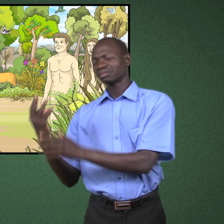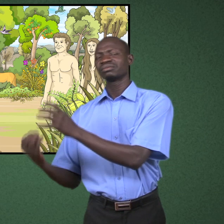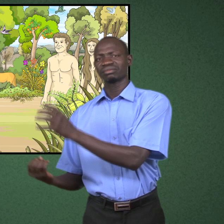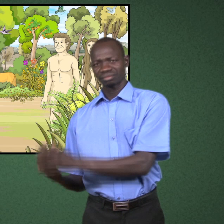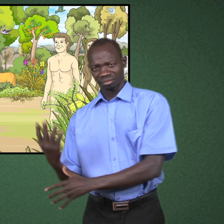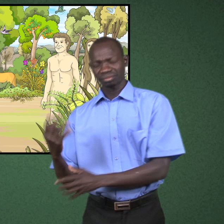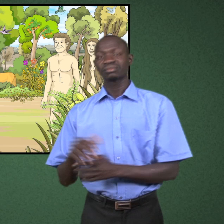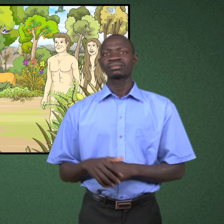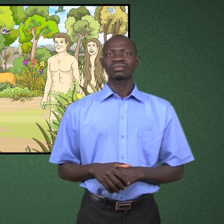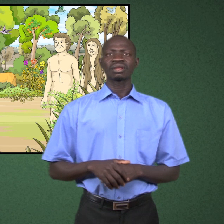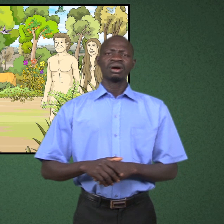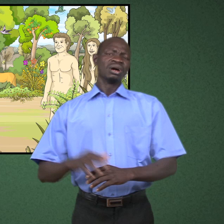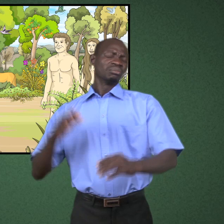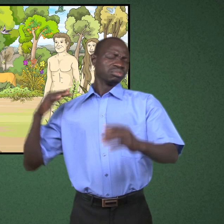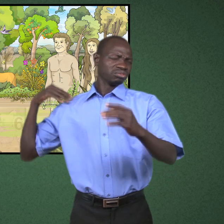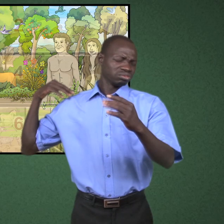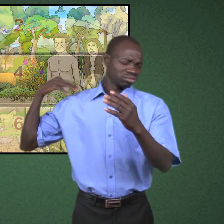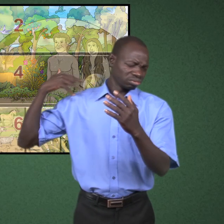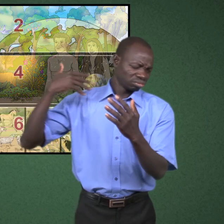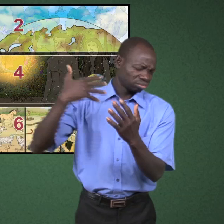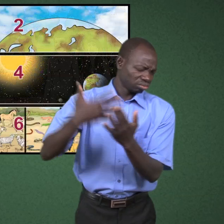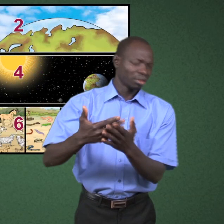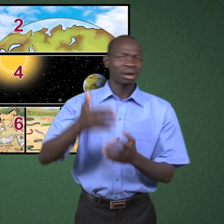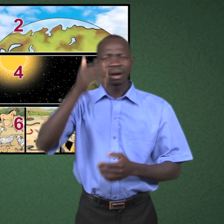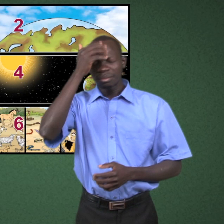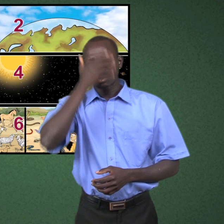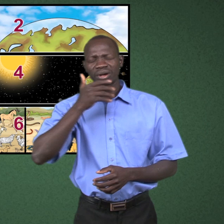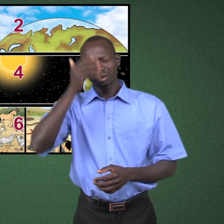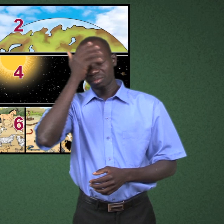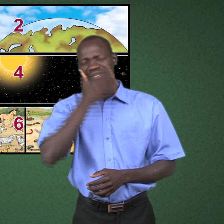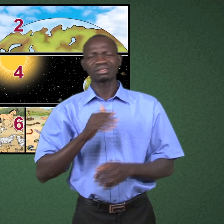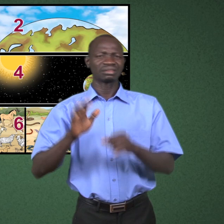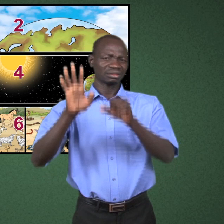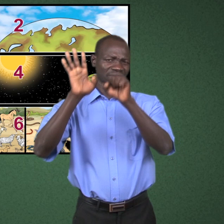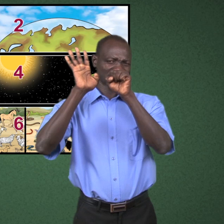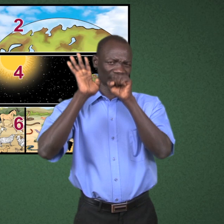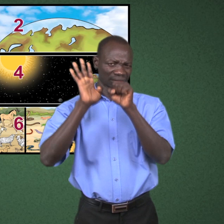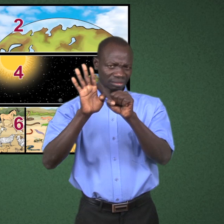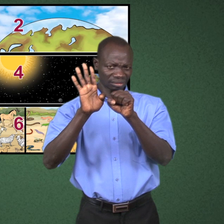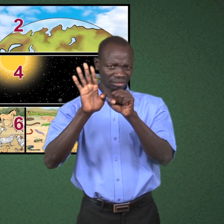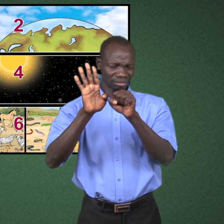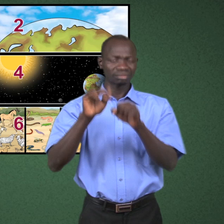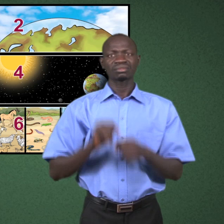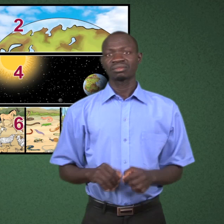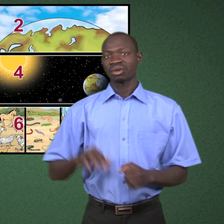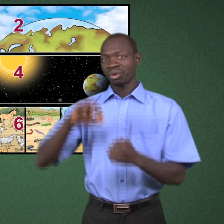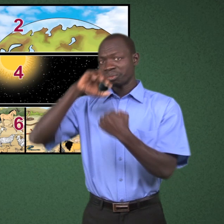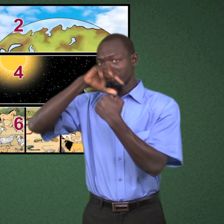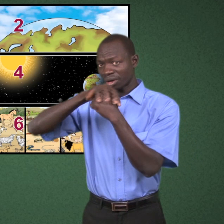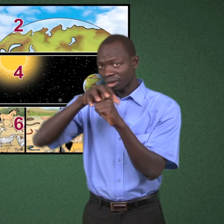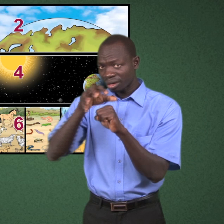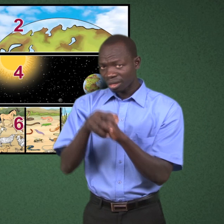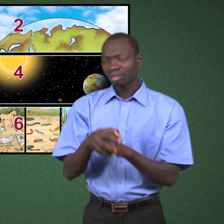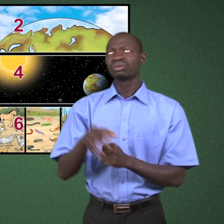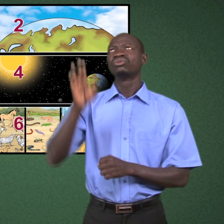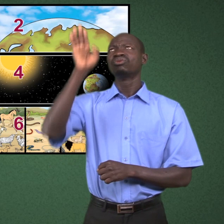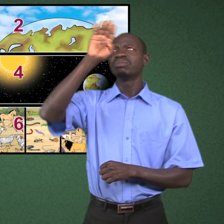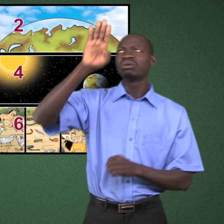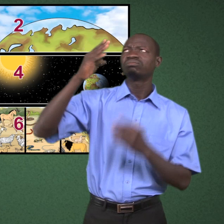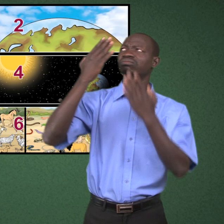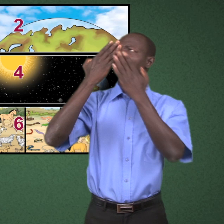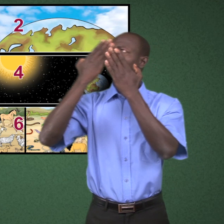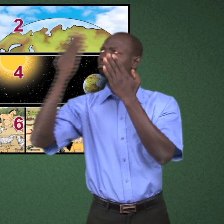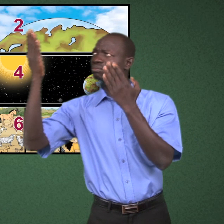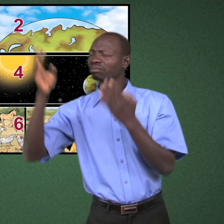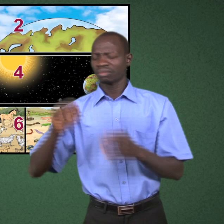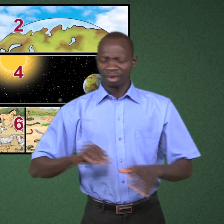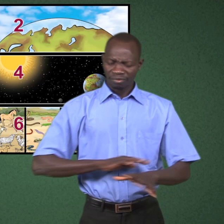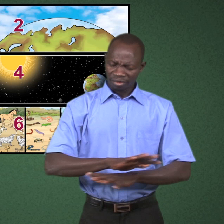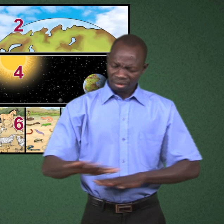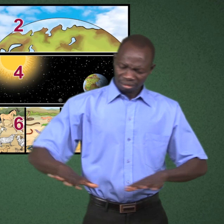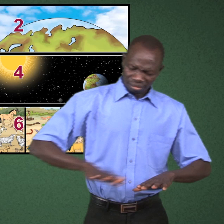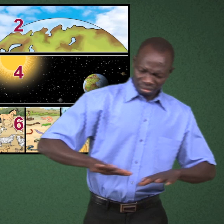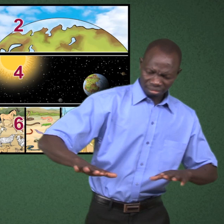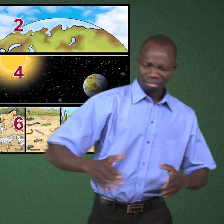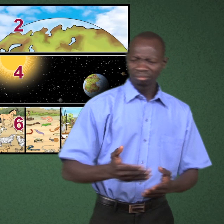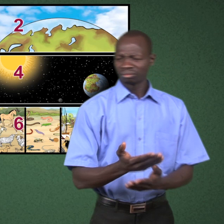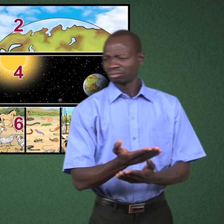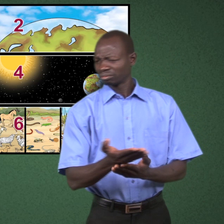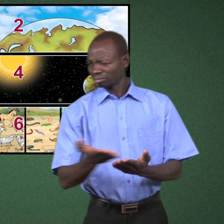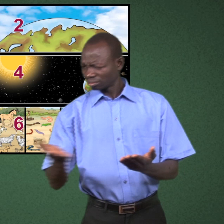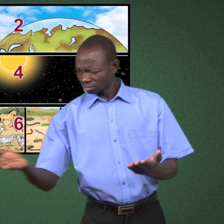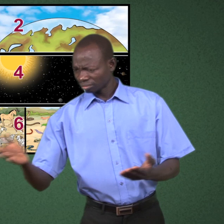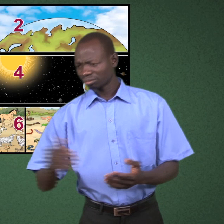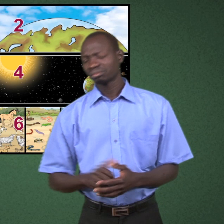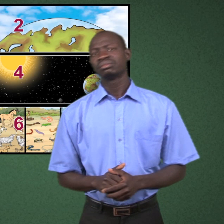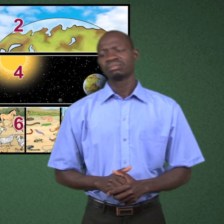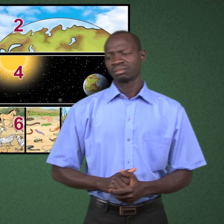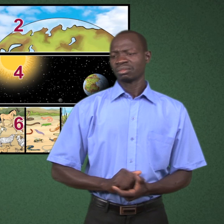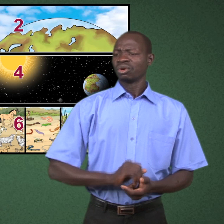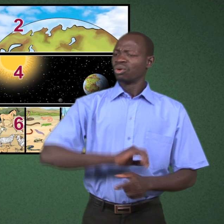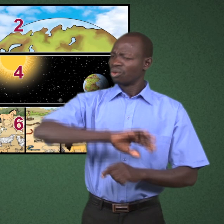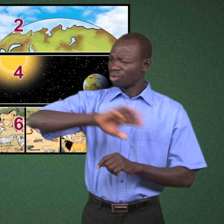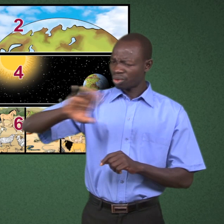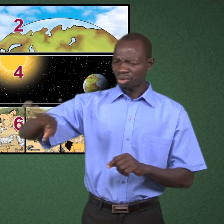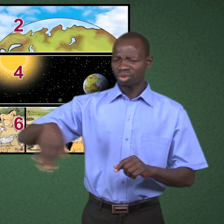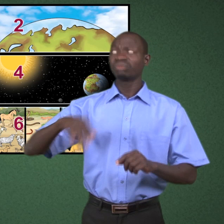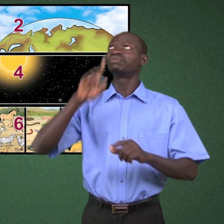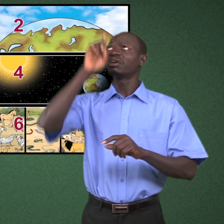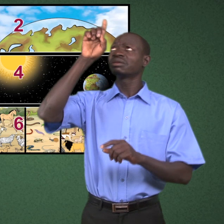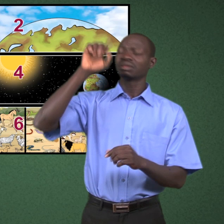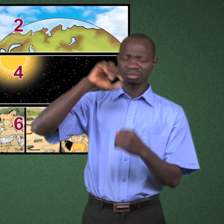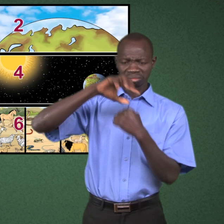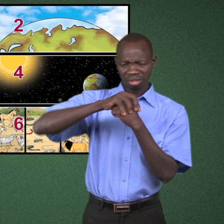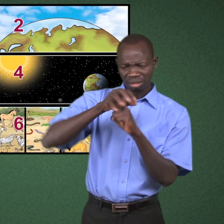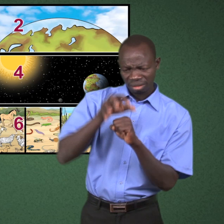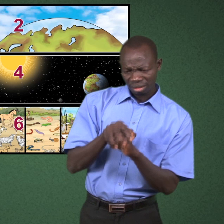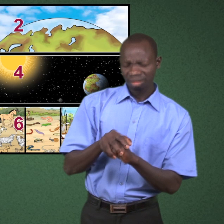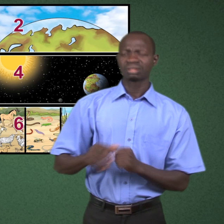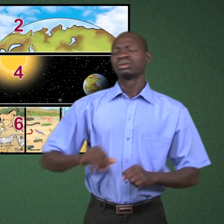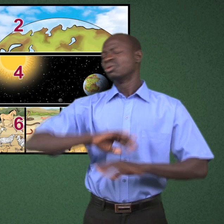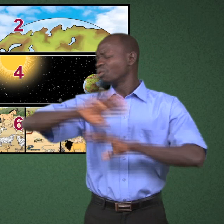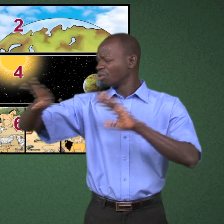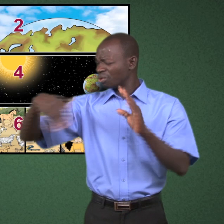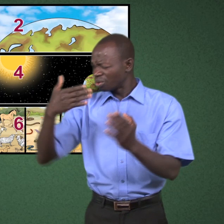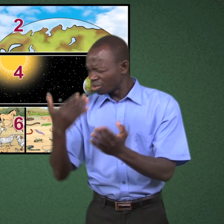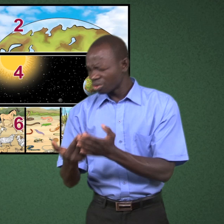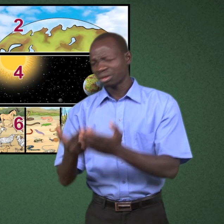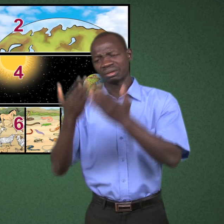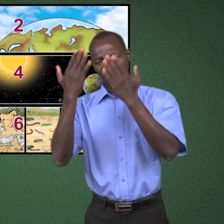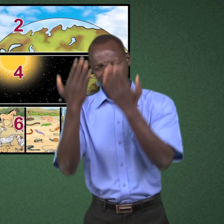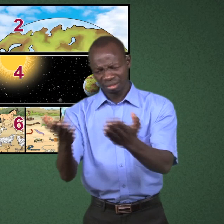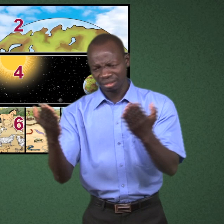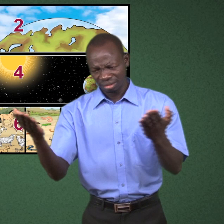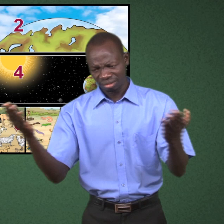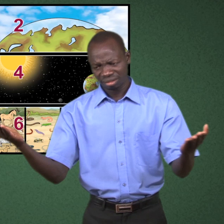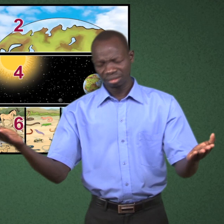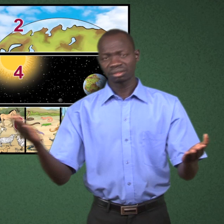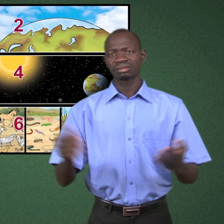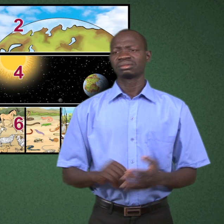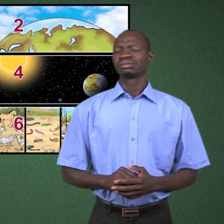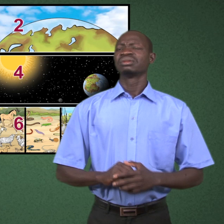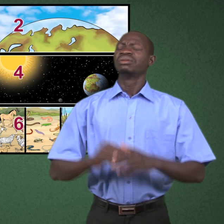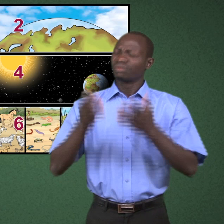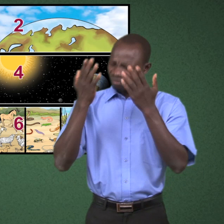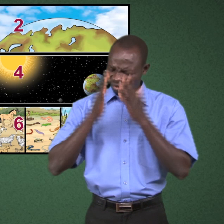And God looked upon all that He had made, and indeed, it was very good. And there was evening, and there was morning—the sixth day.